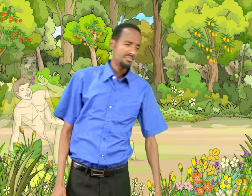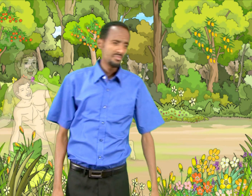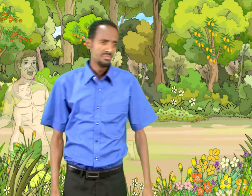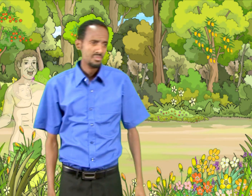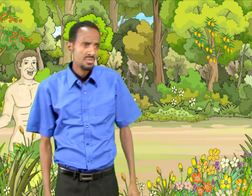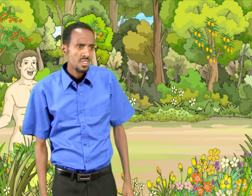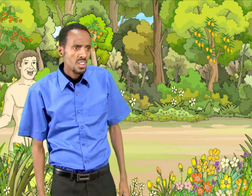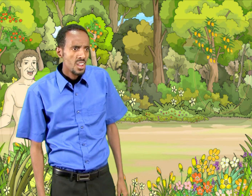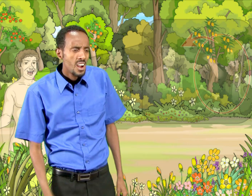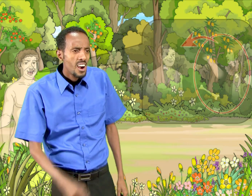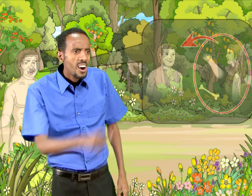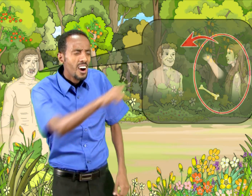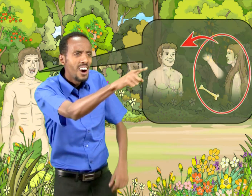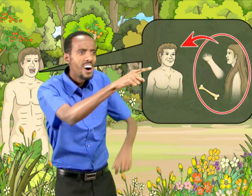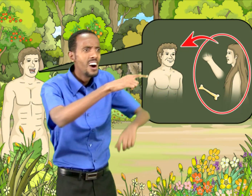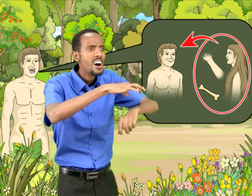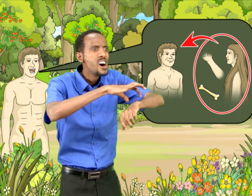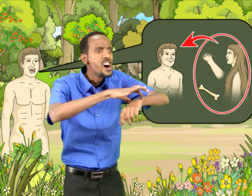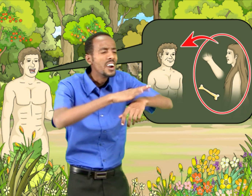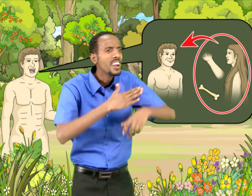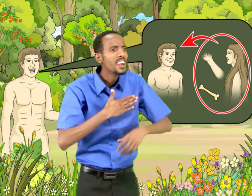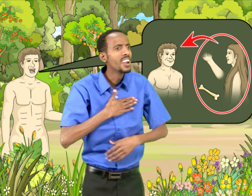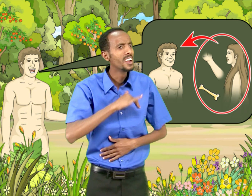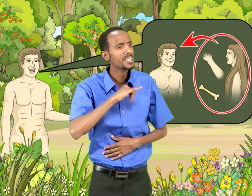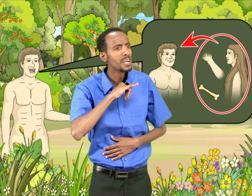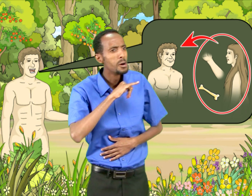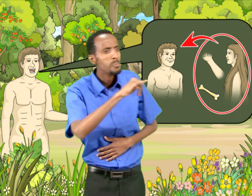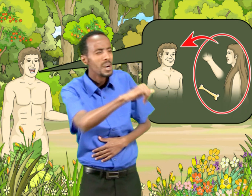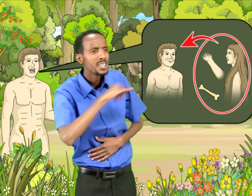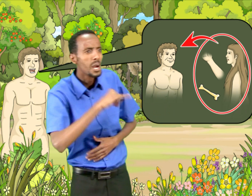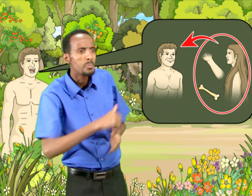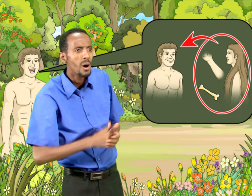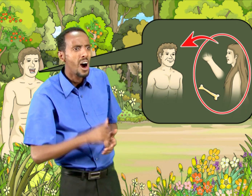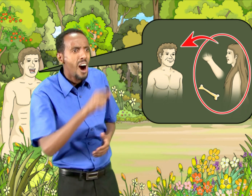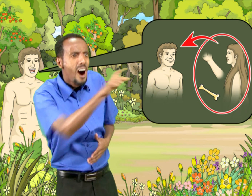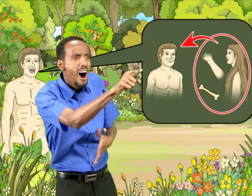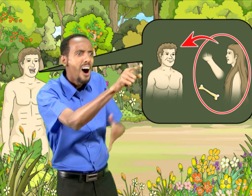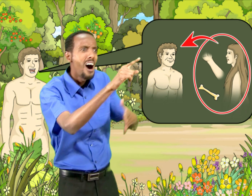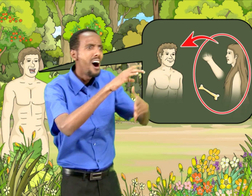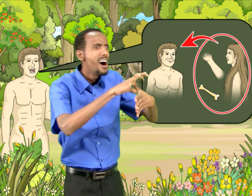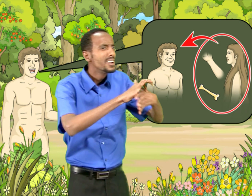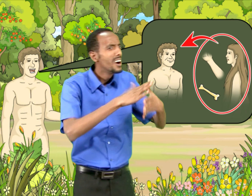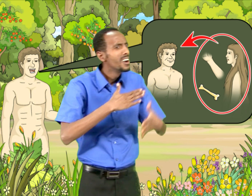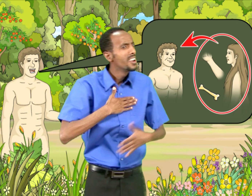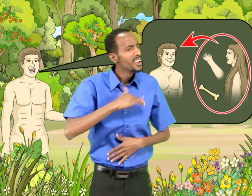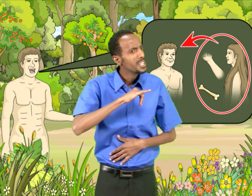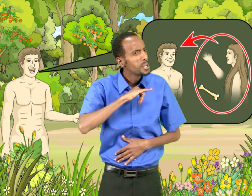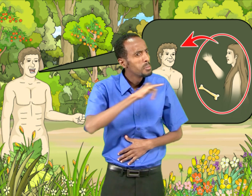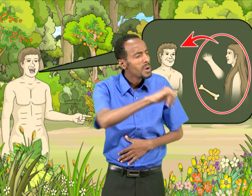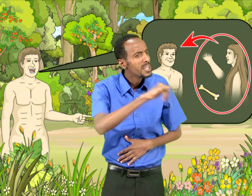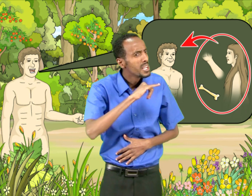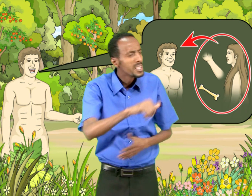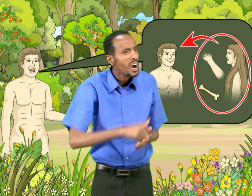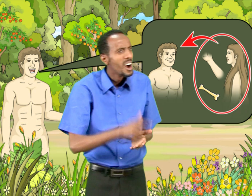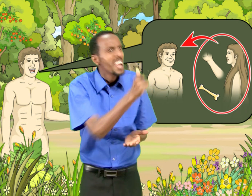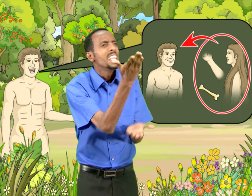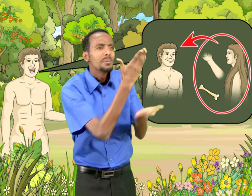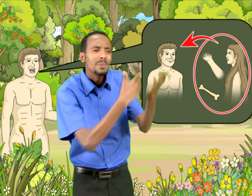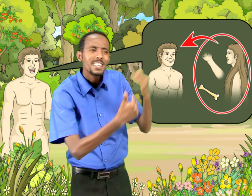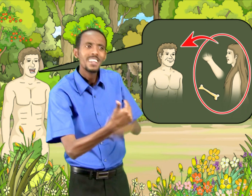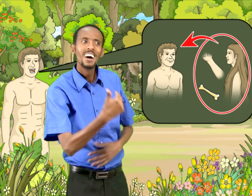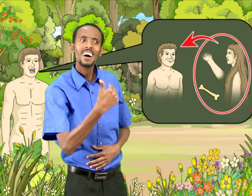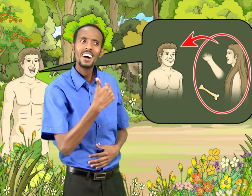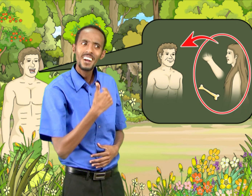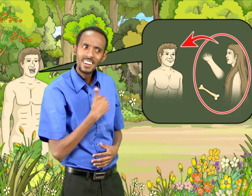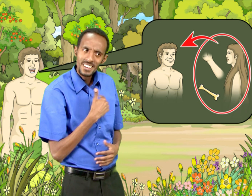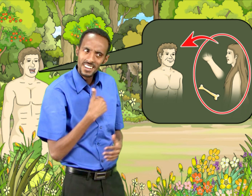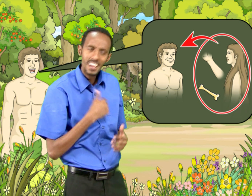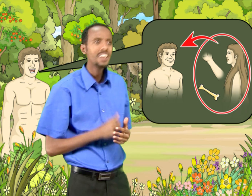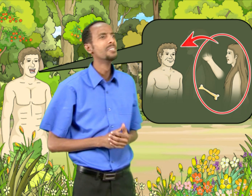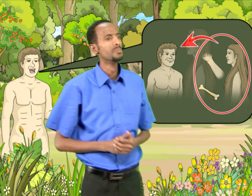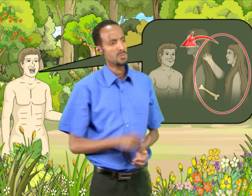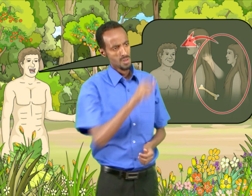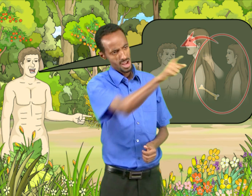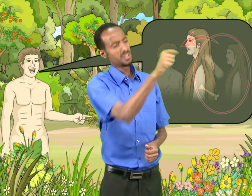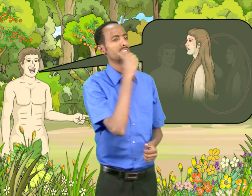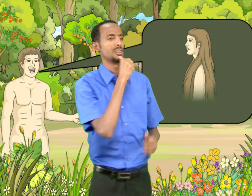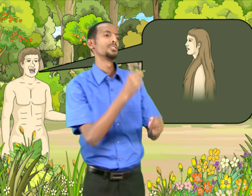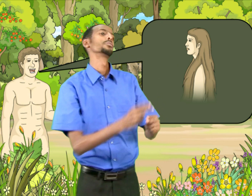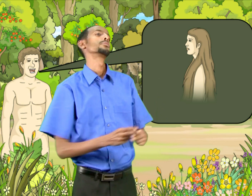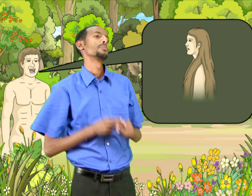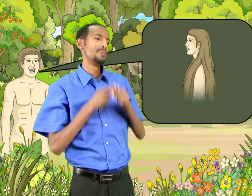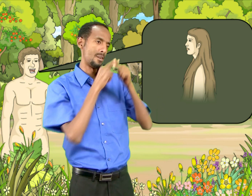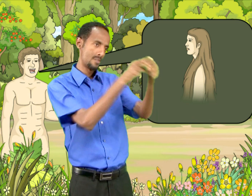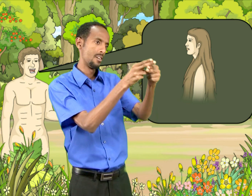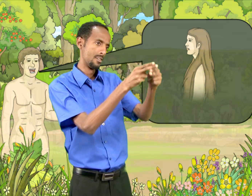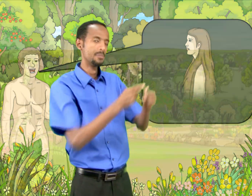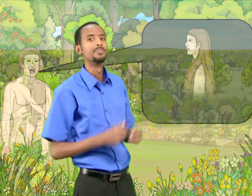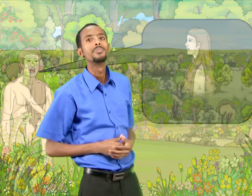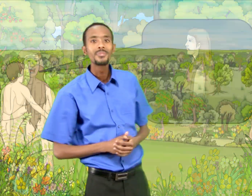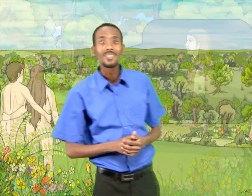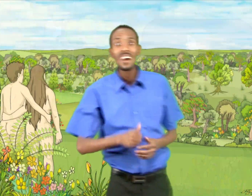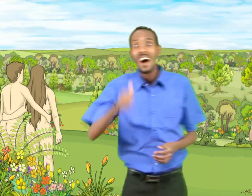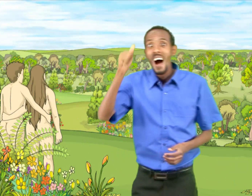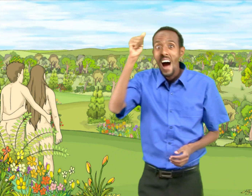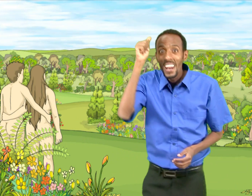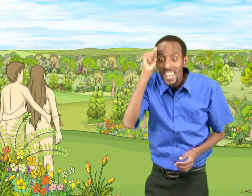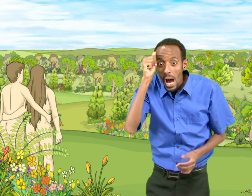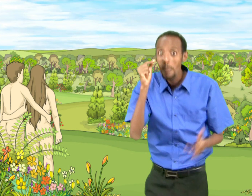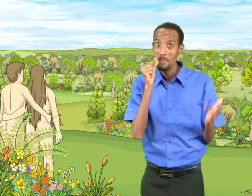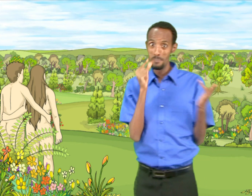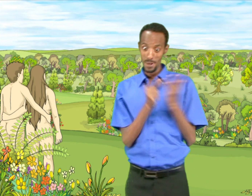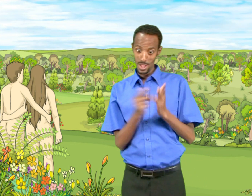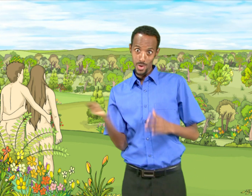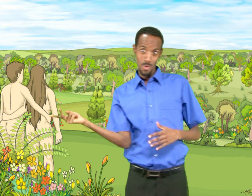And the man said: “This is now bone of my bones and flesh of my flesh; she shall be called ‘woman,’ for out of man she was taken.”